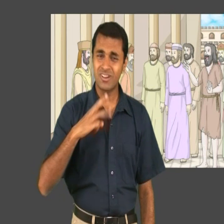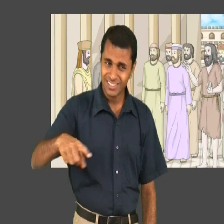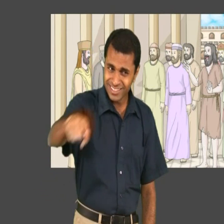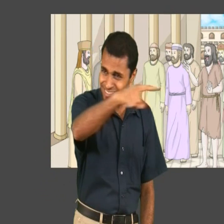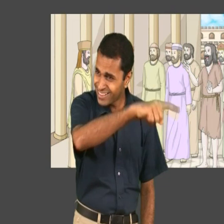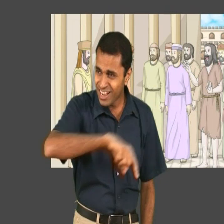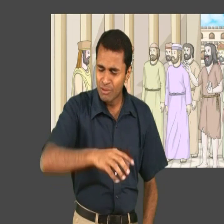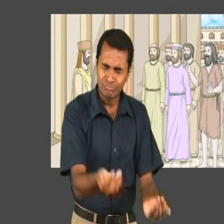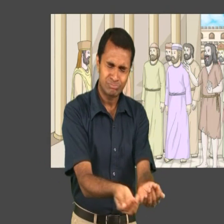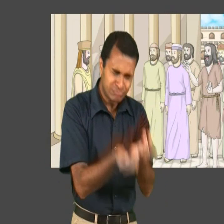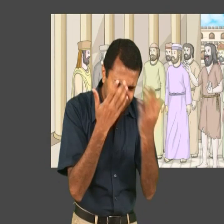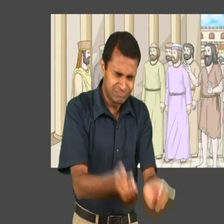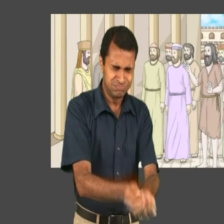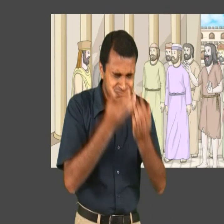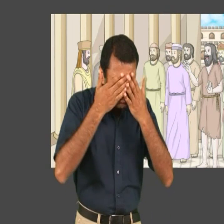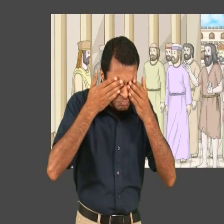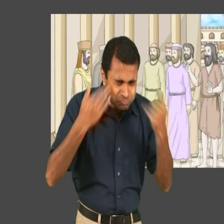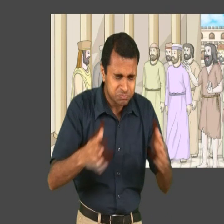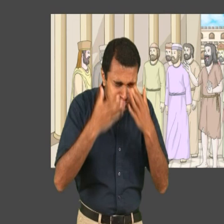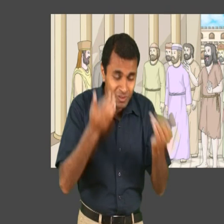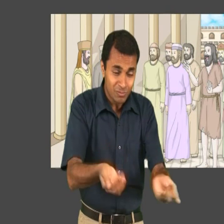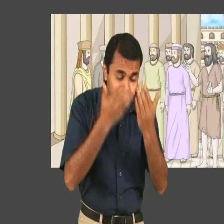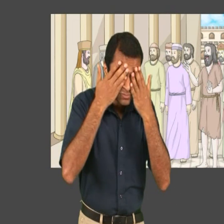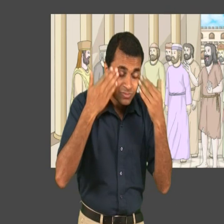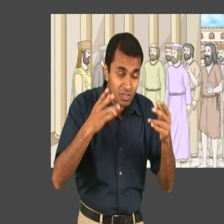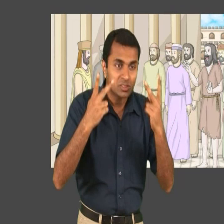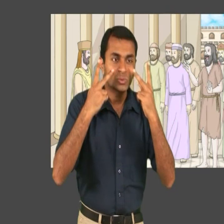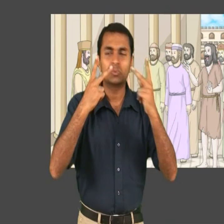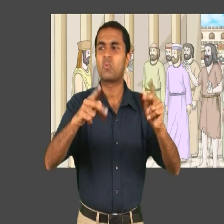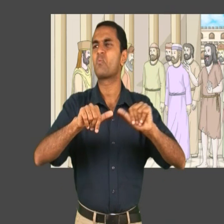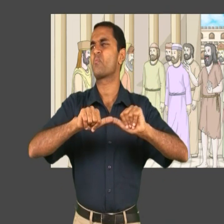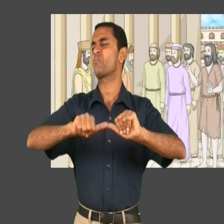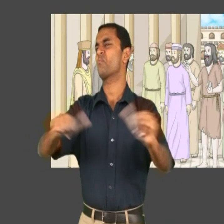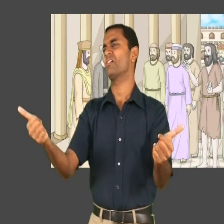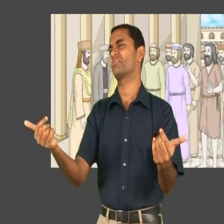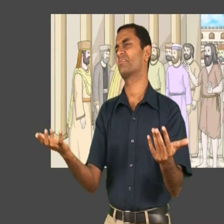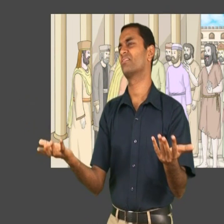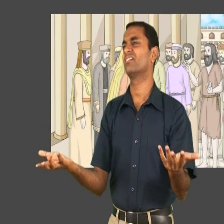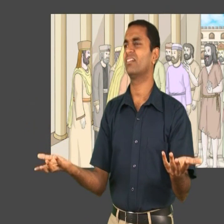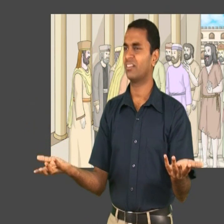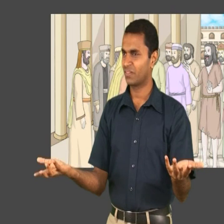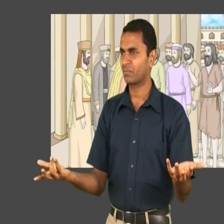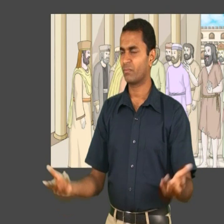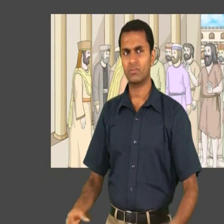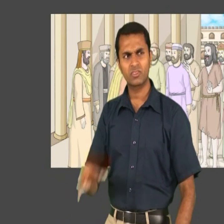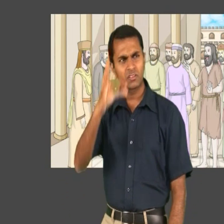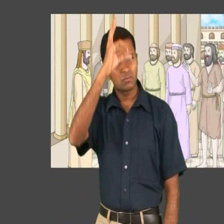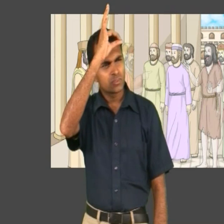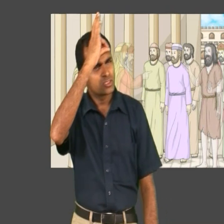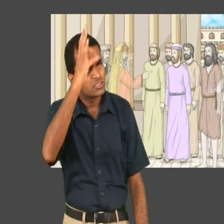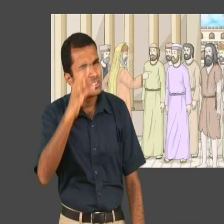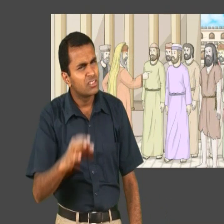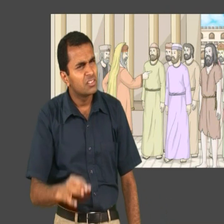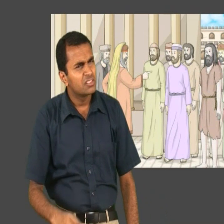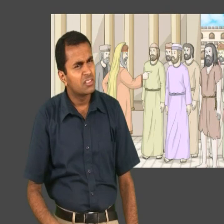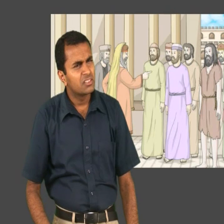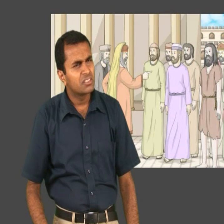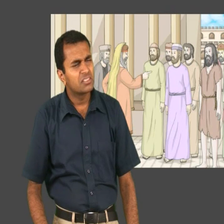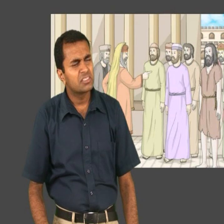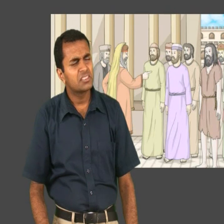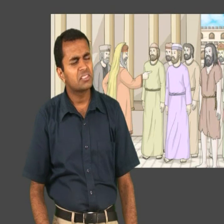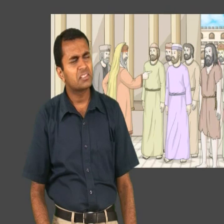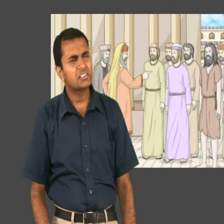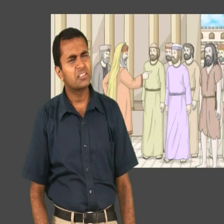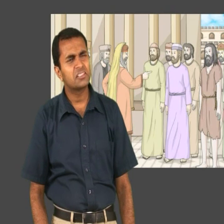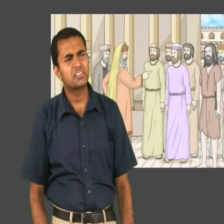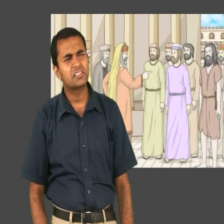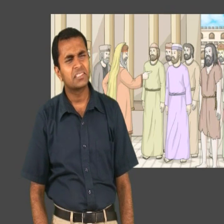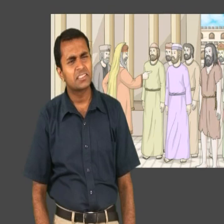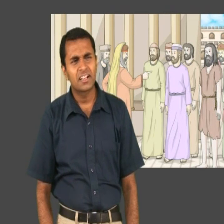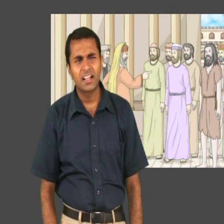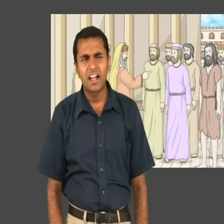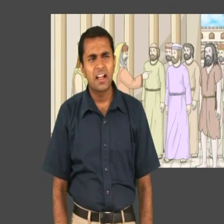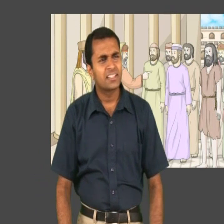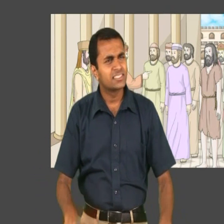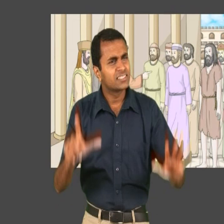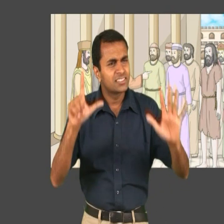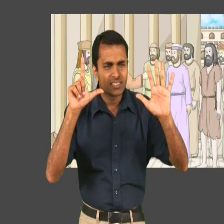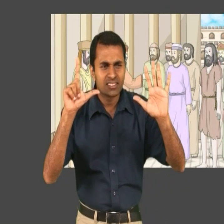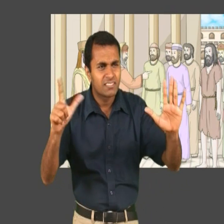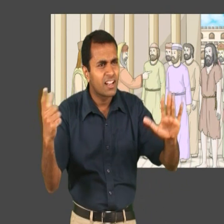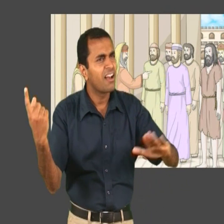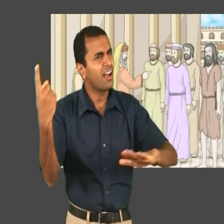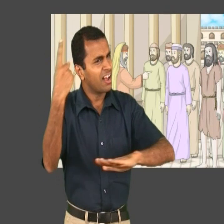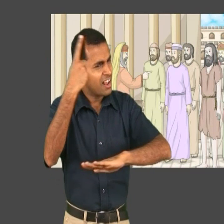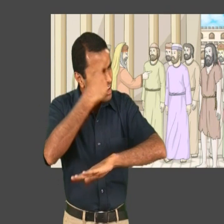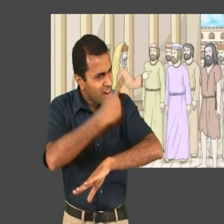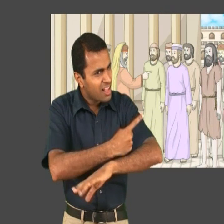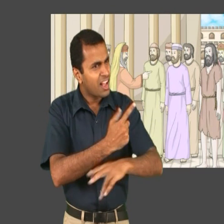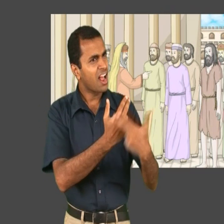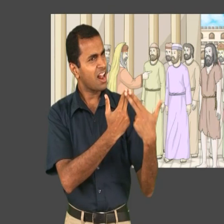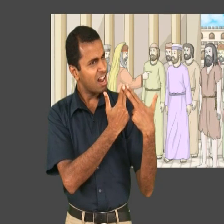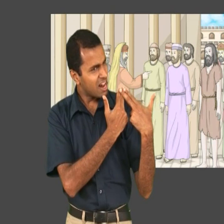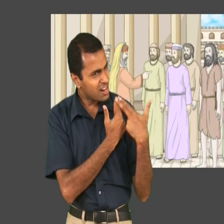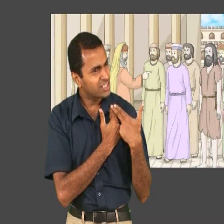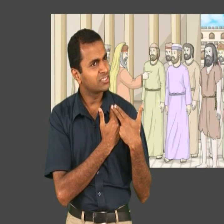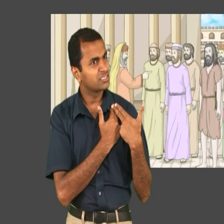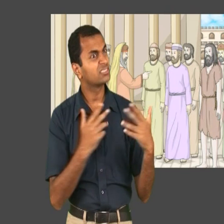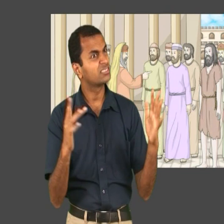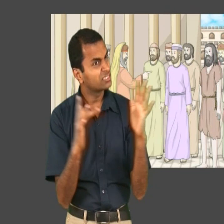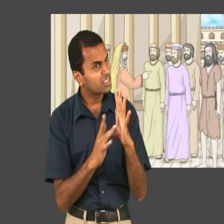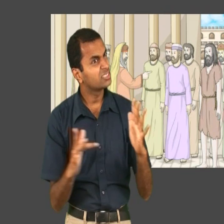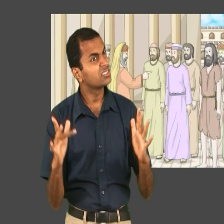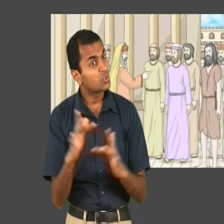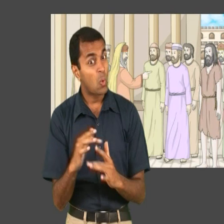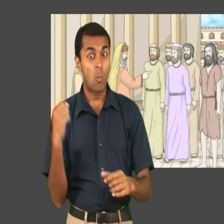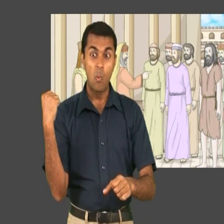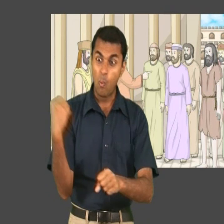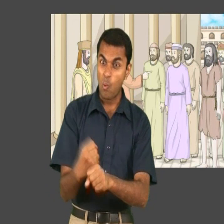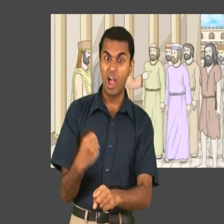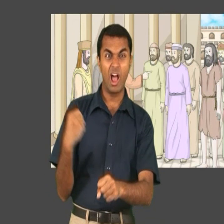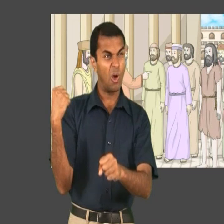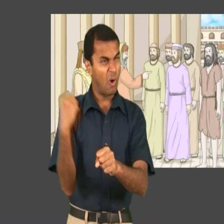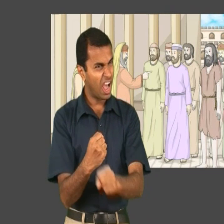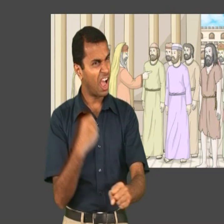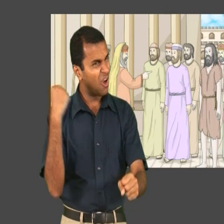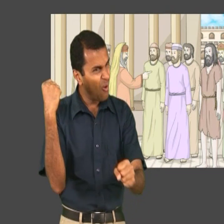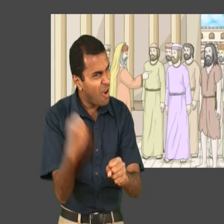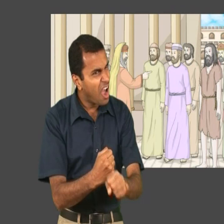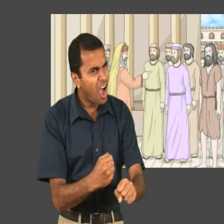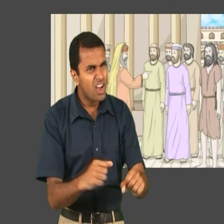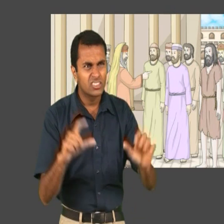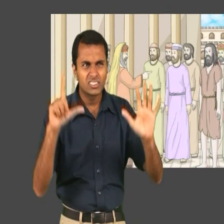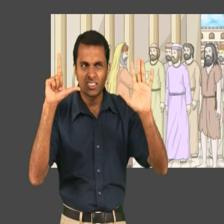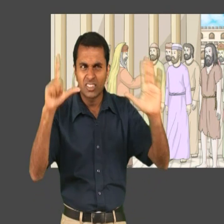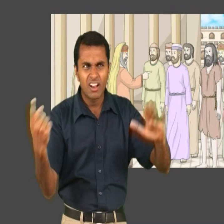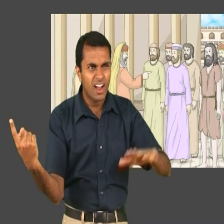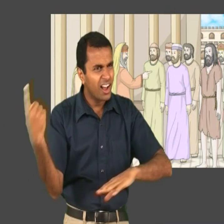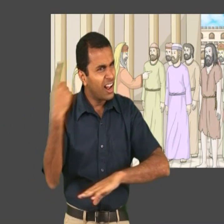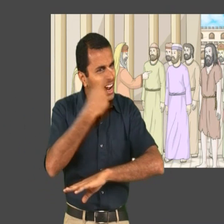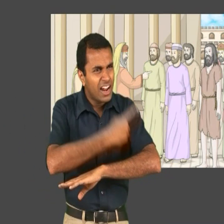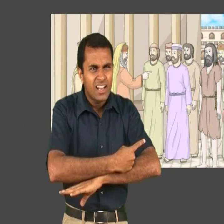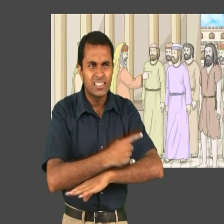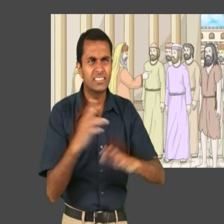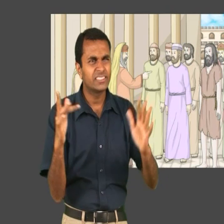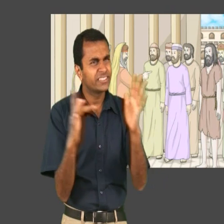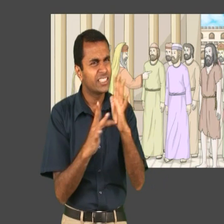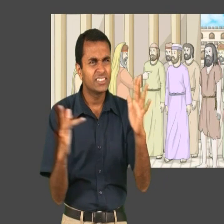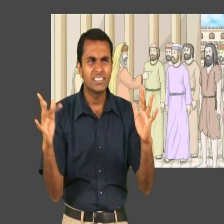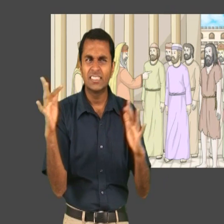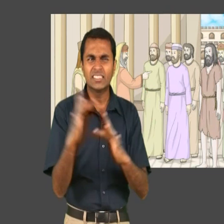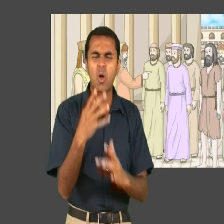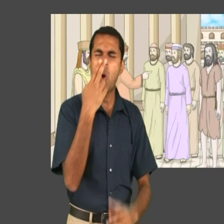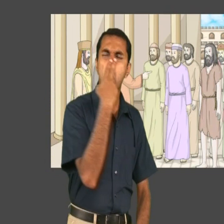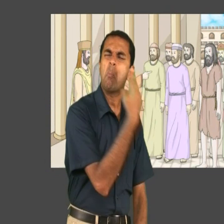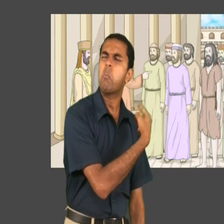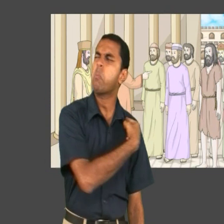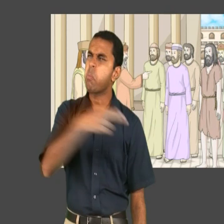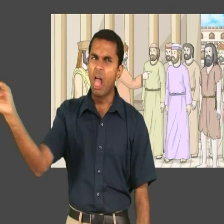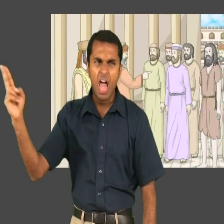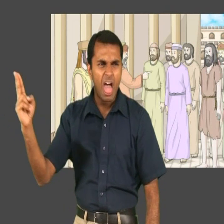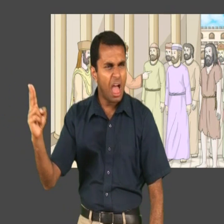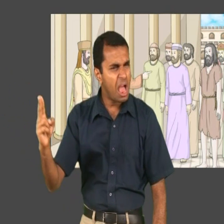So the Pharisees also asked him how he had received his sight.